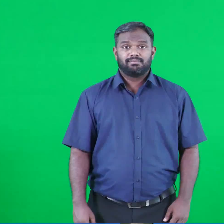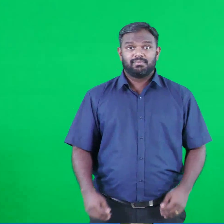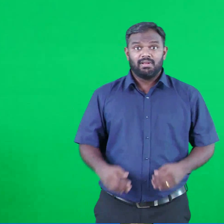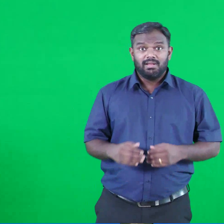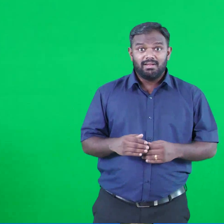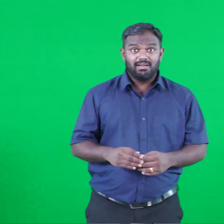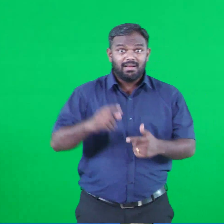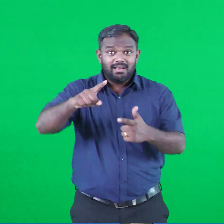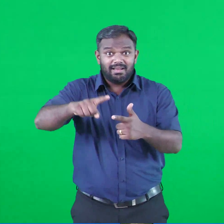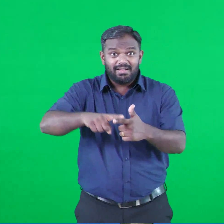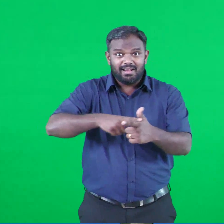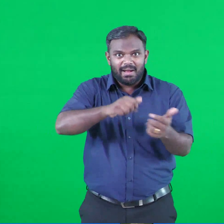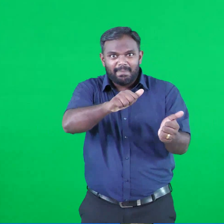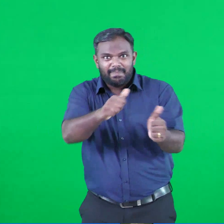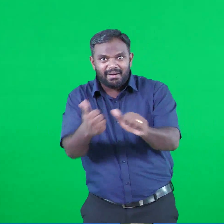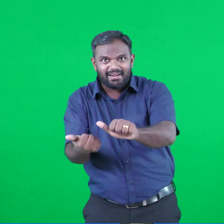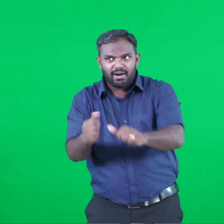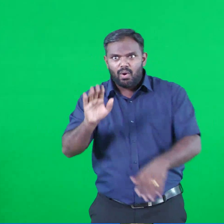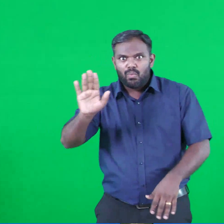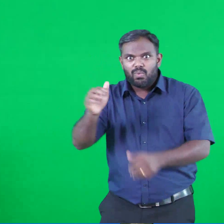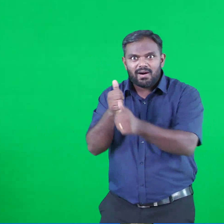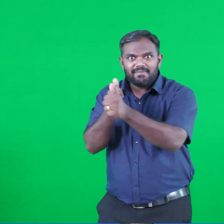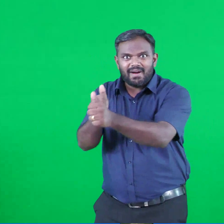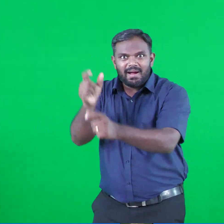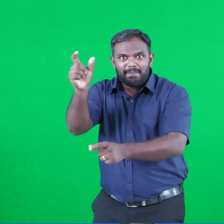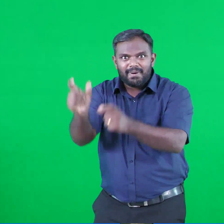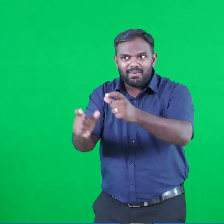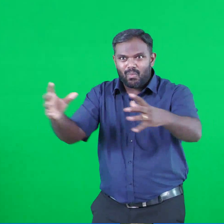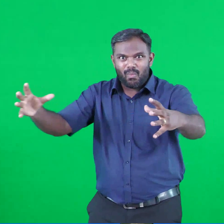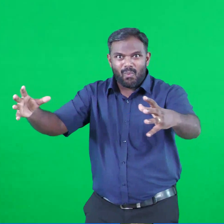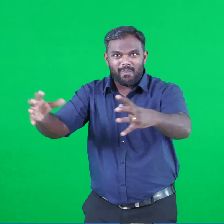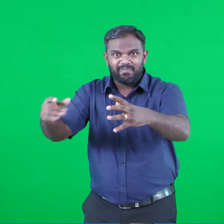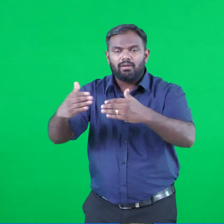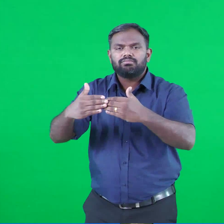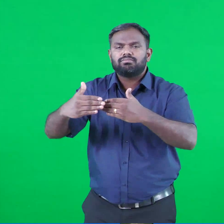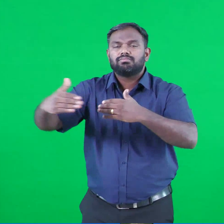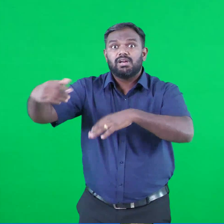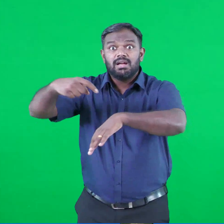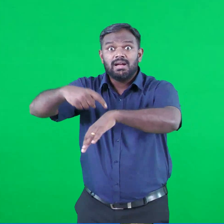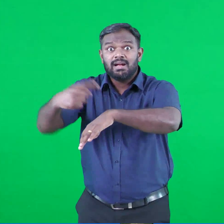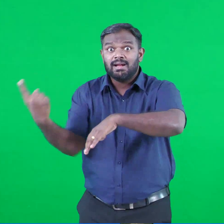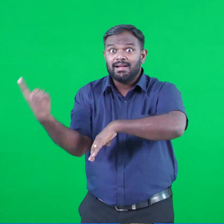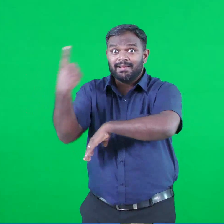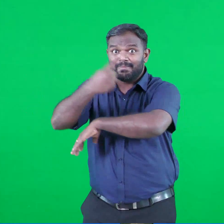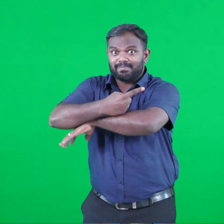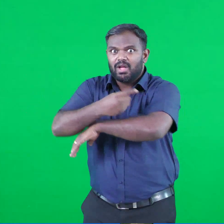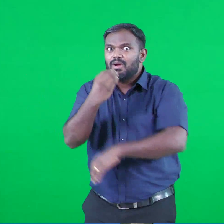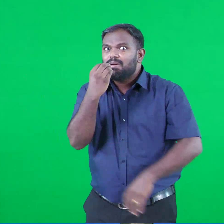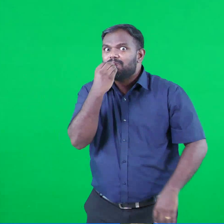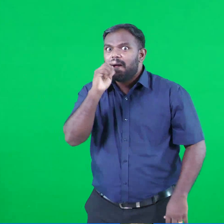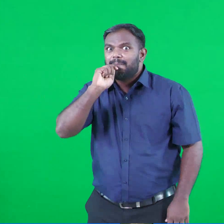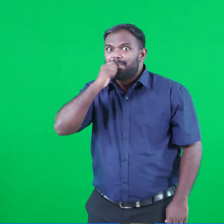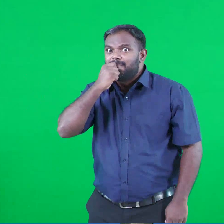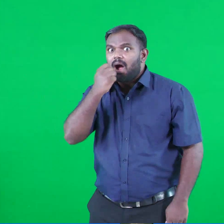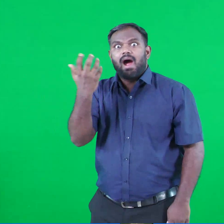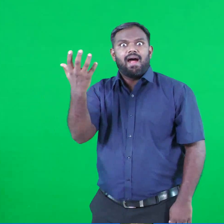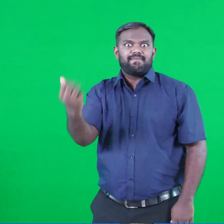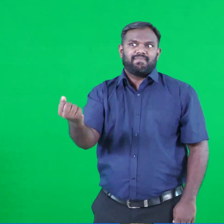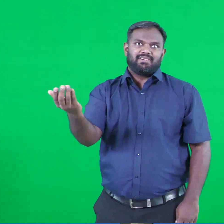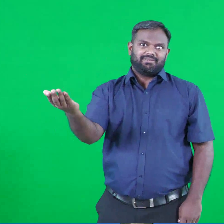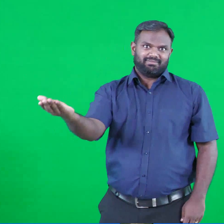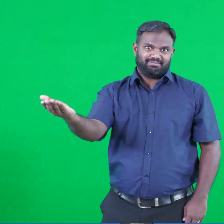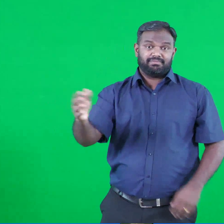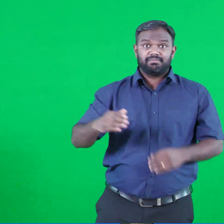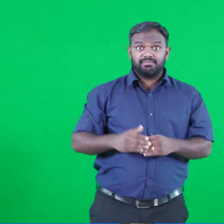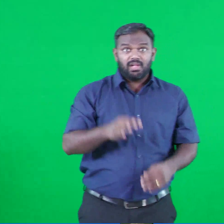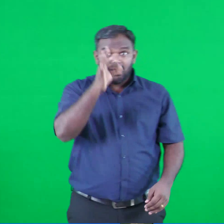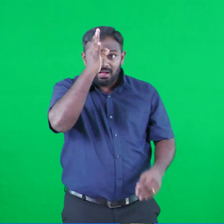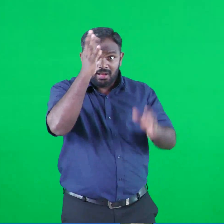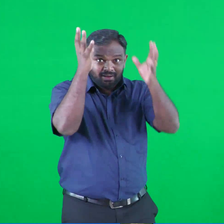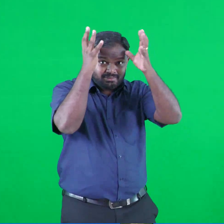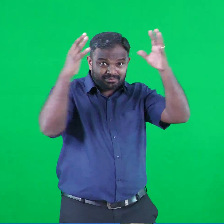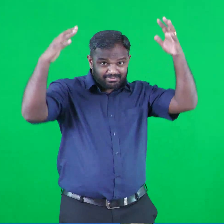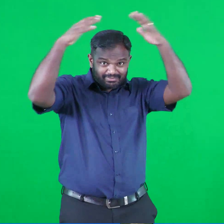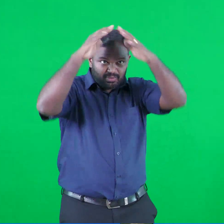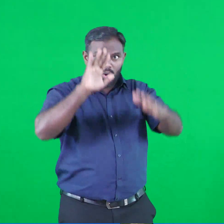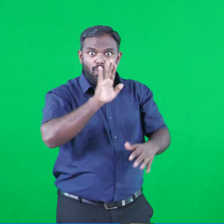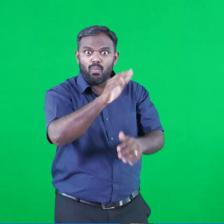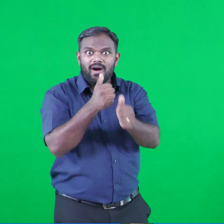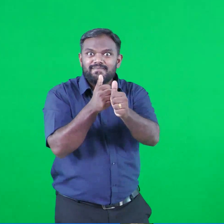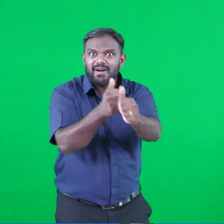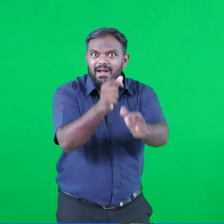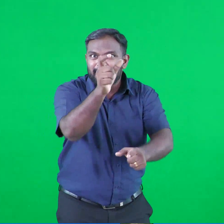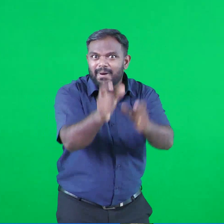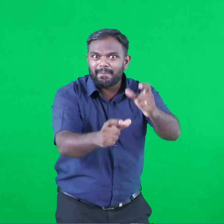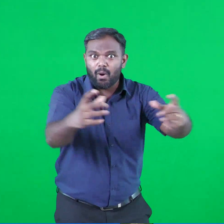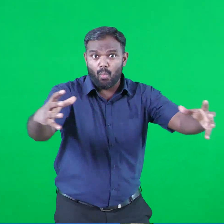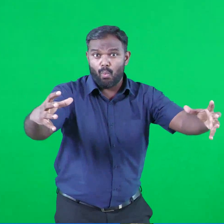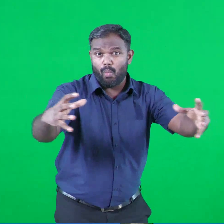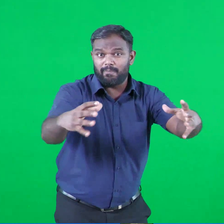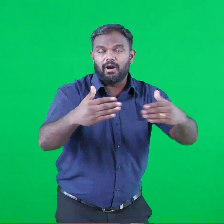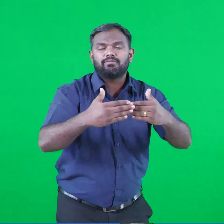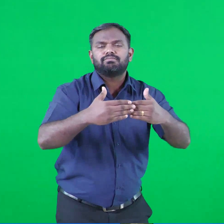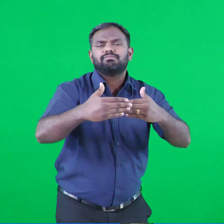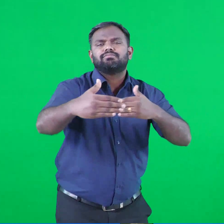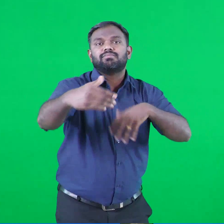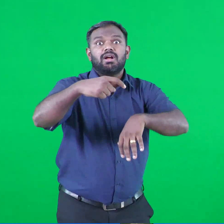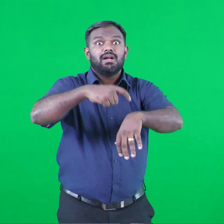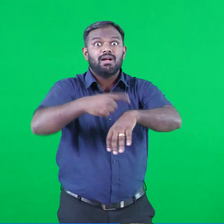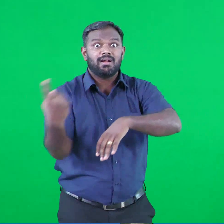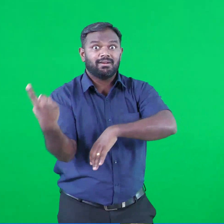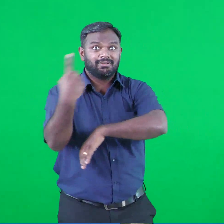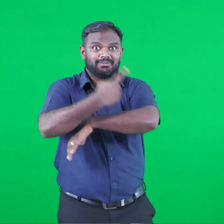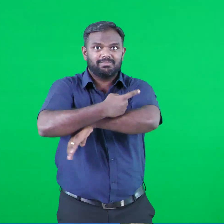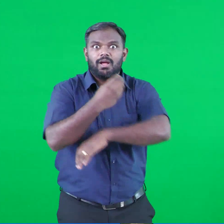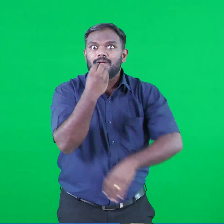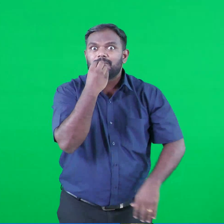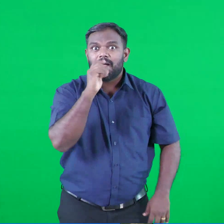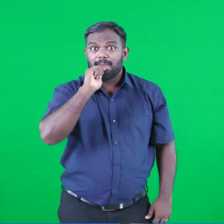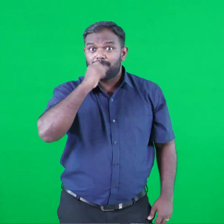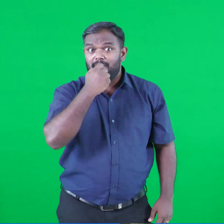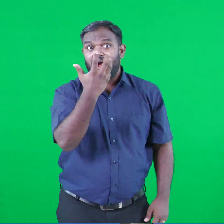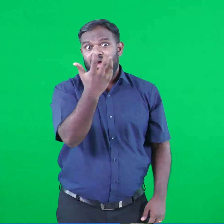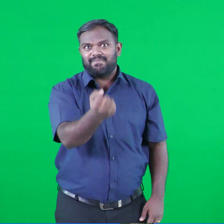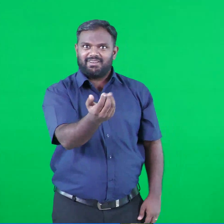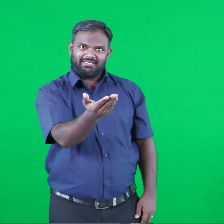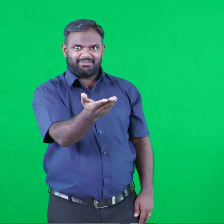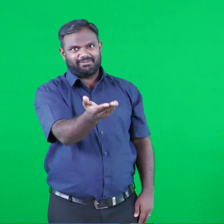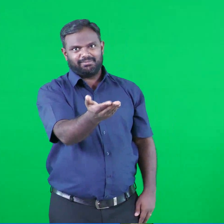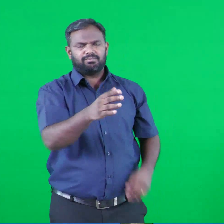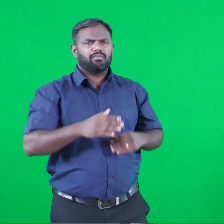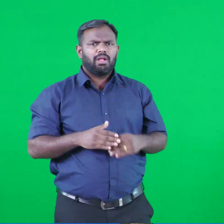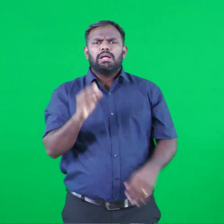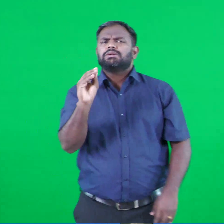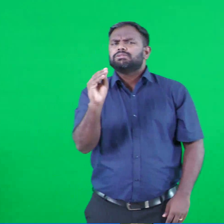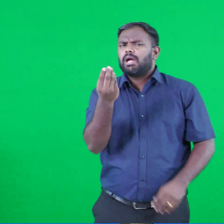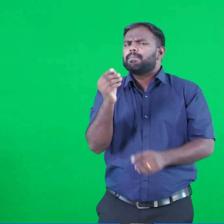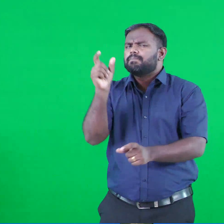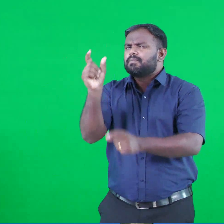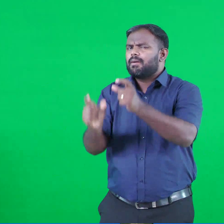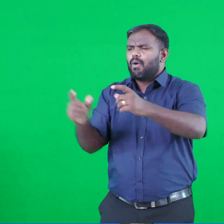Now John's disciples and the Pharisees were often fasting.